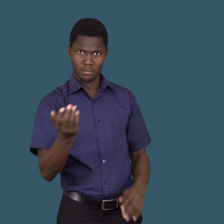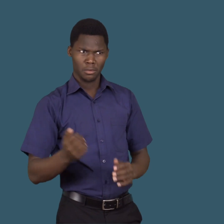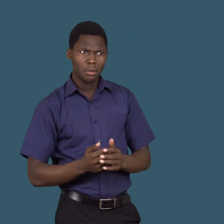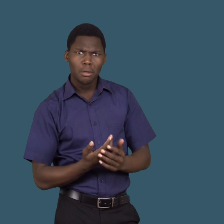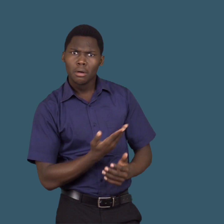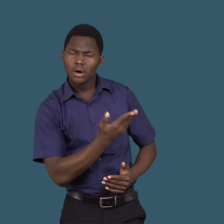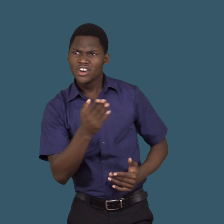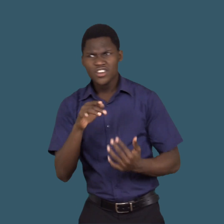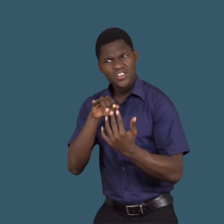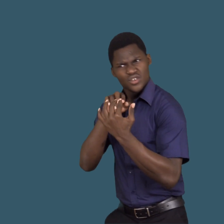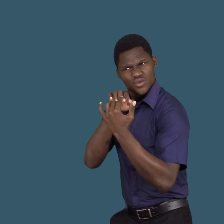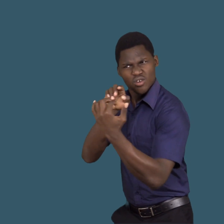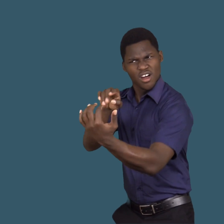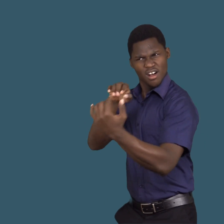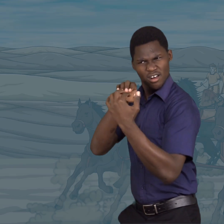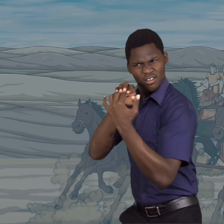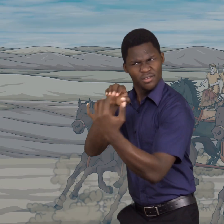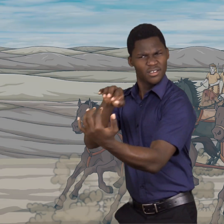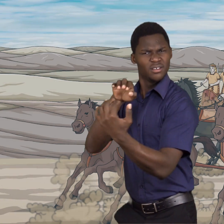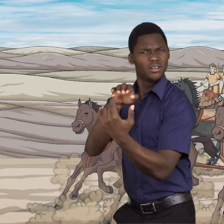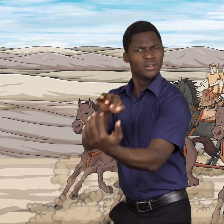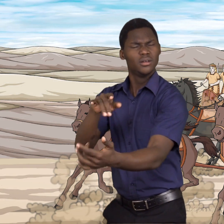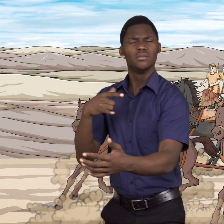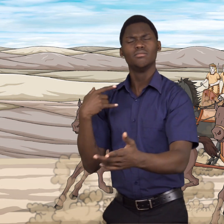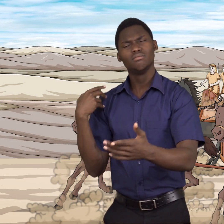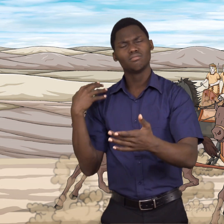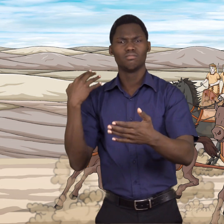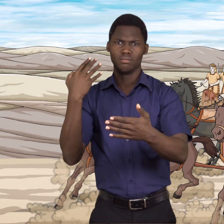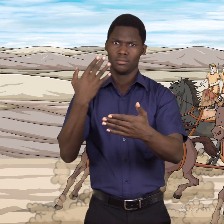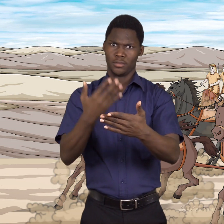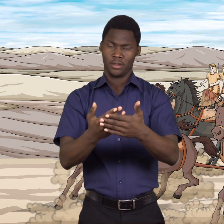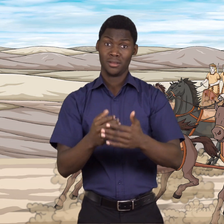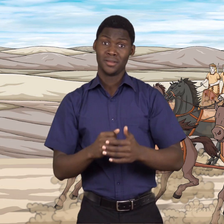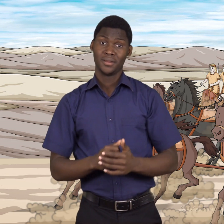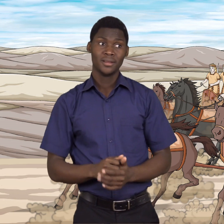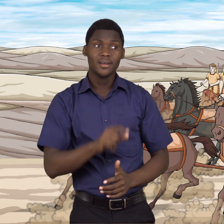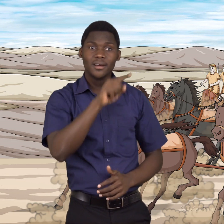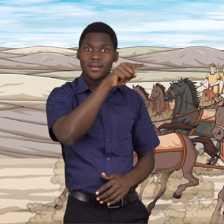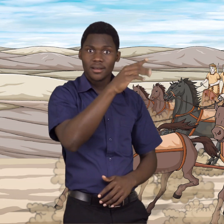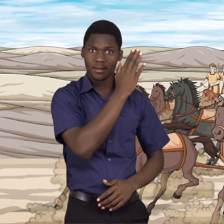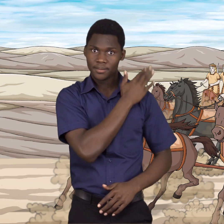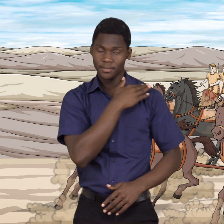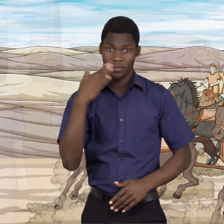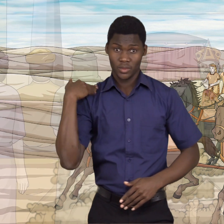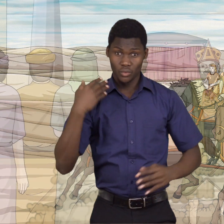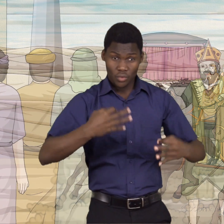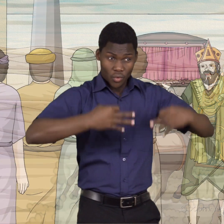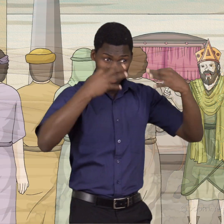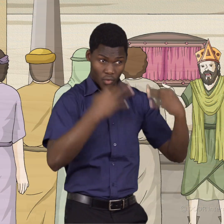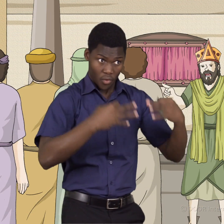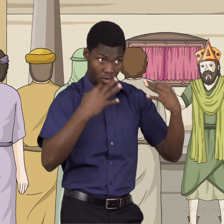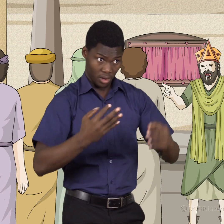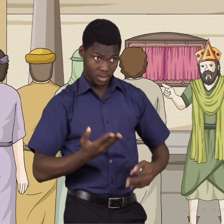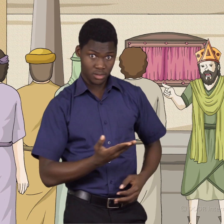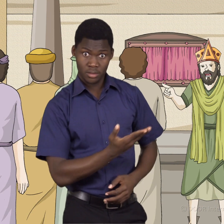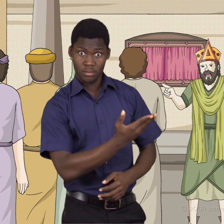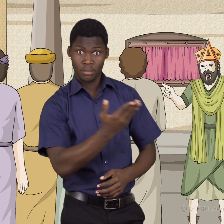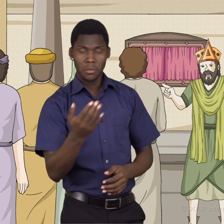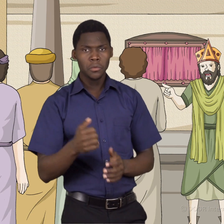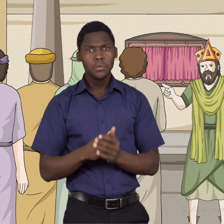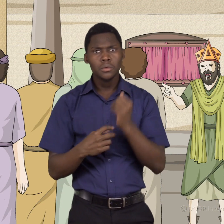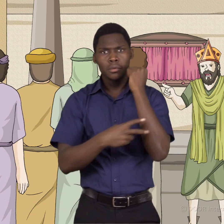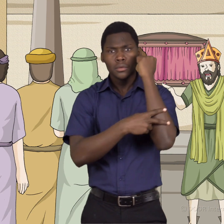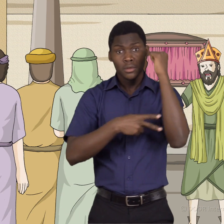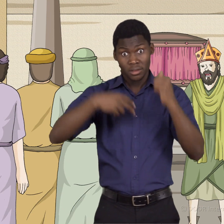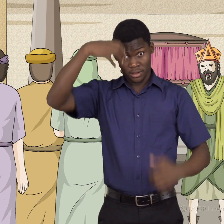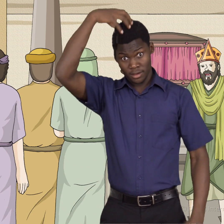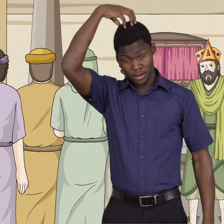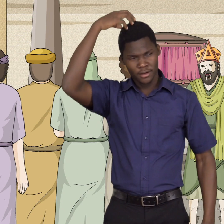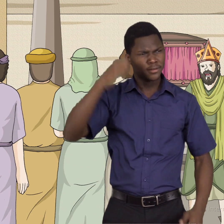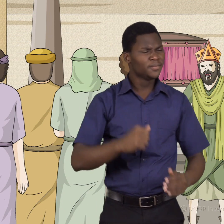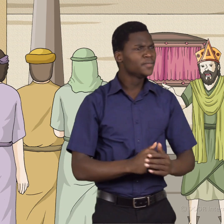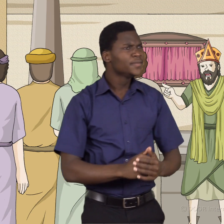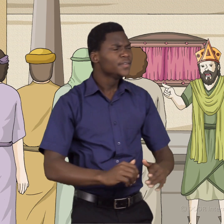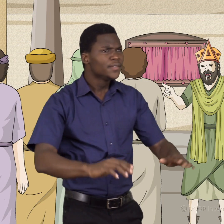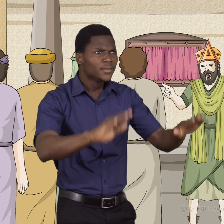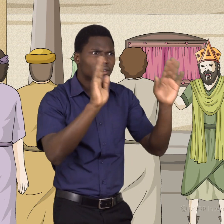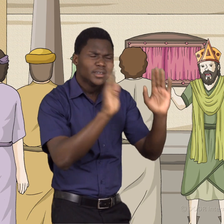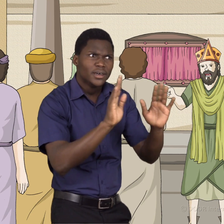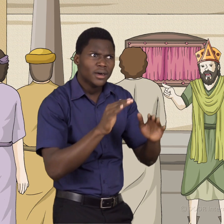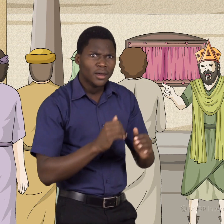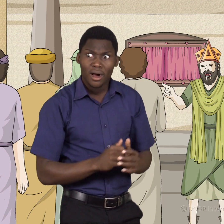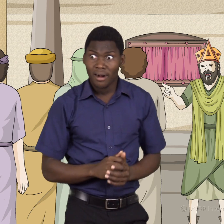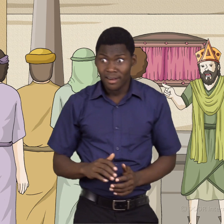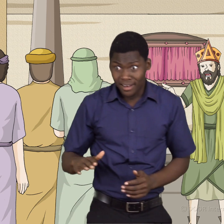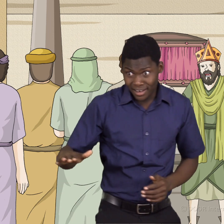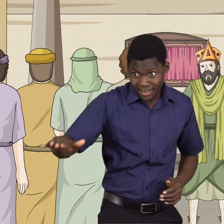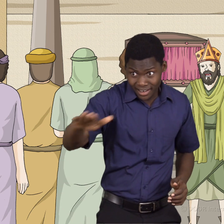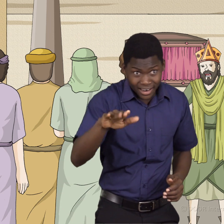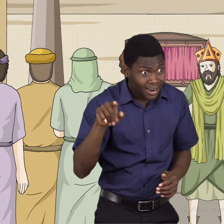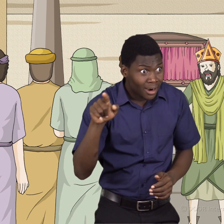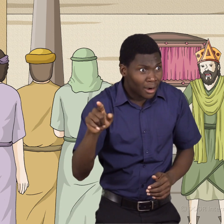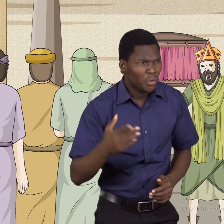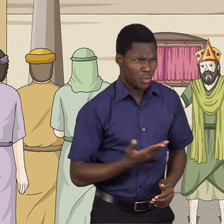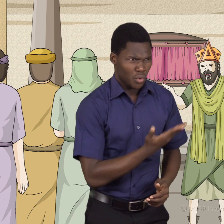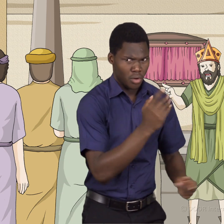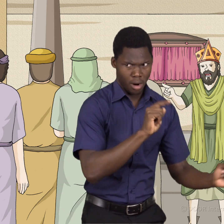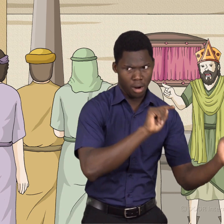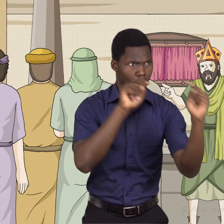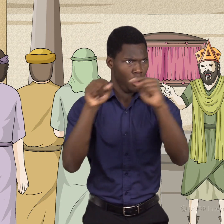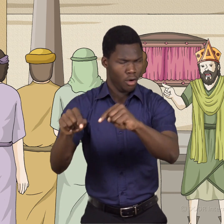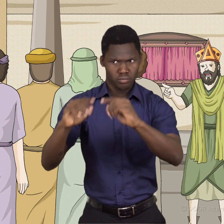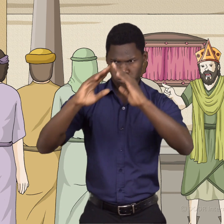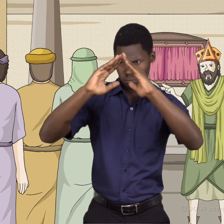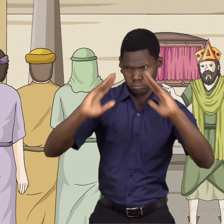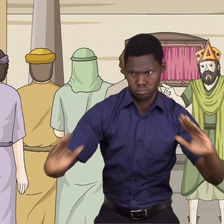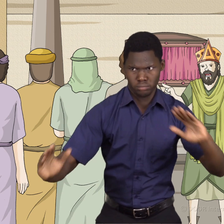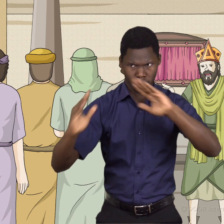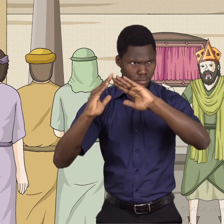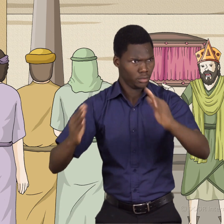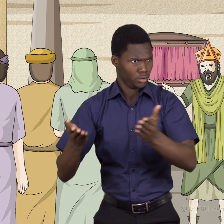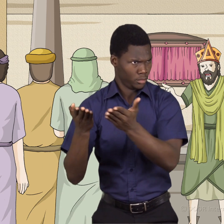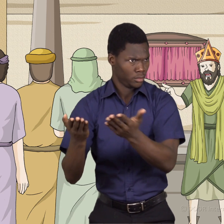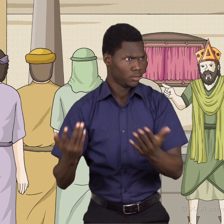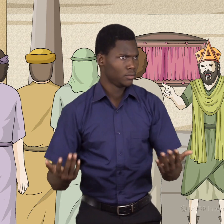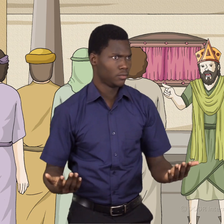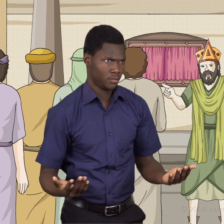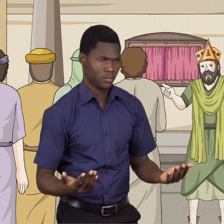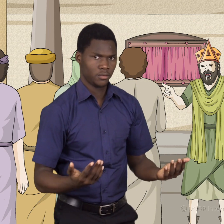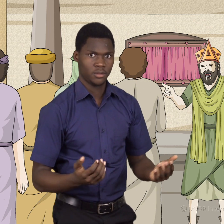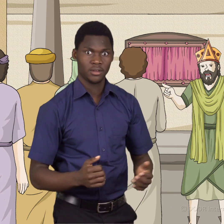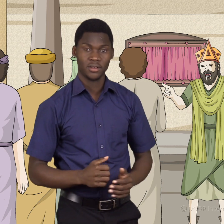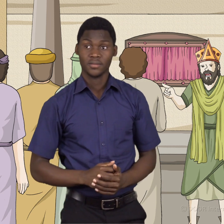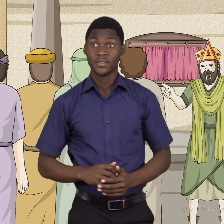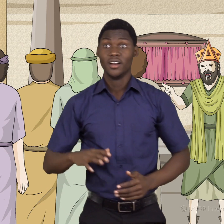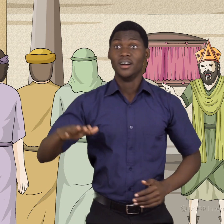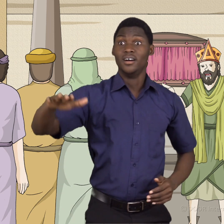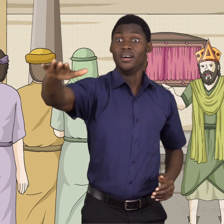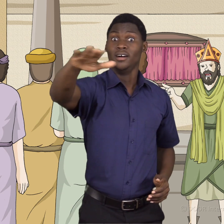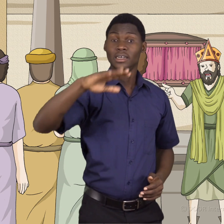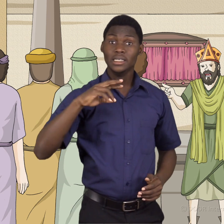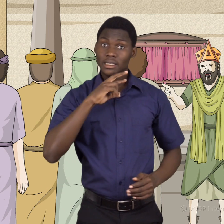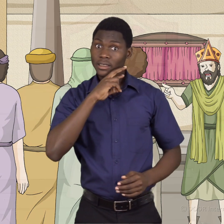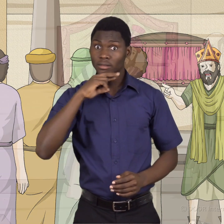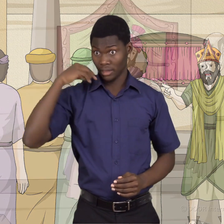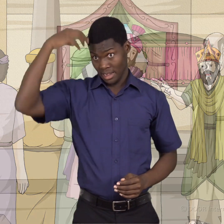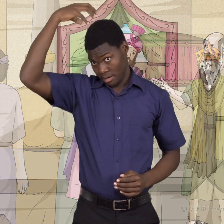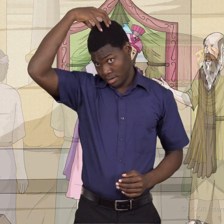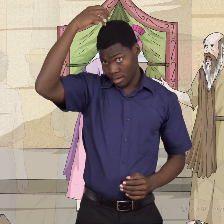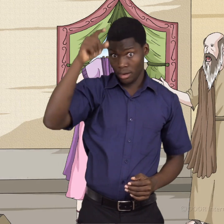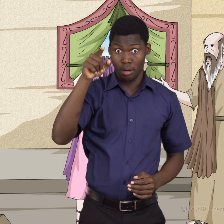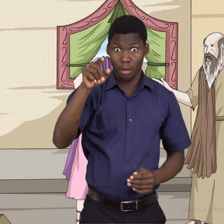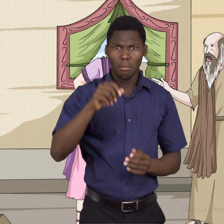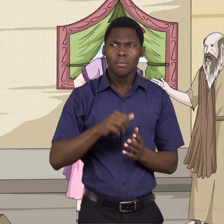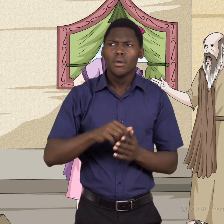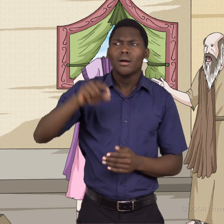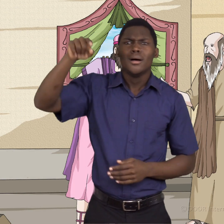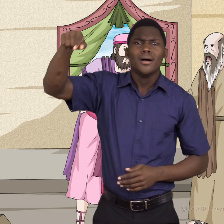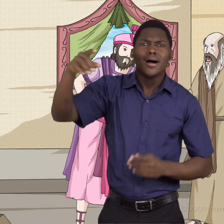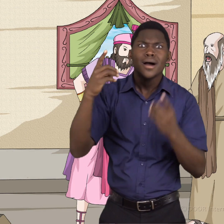Now the king of Aram was at war against Israel. After consulting with his servants, he said, “My camp will be in such and such a place.”